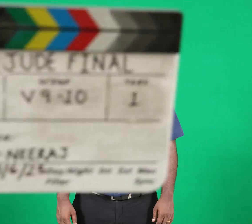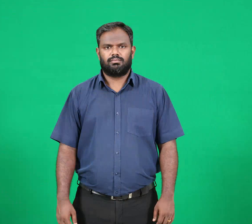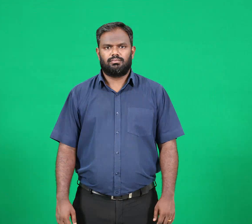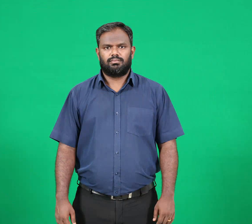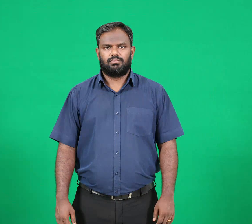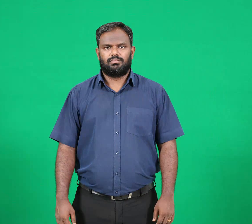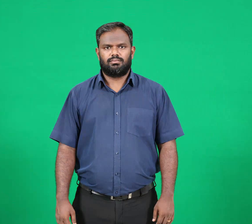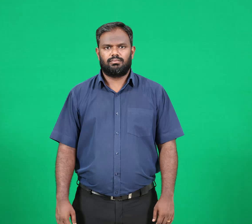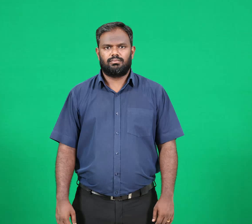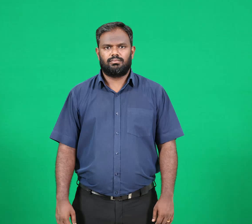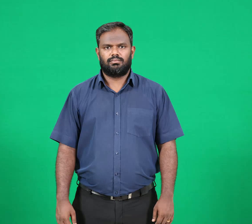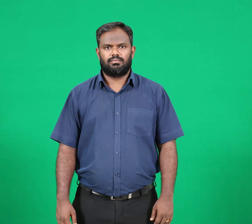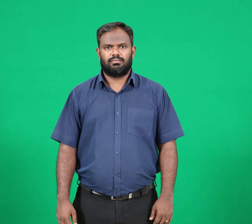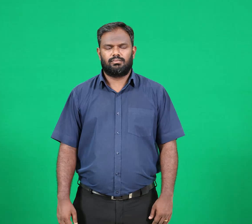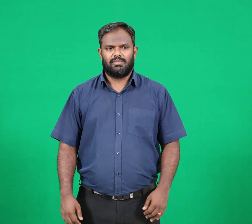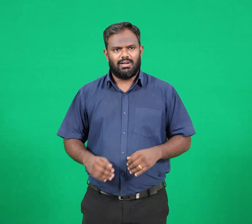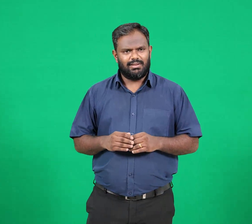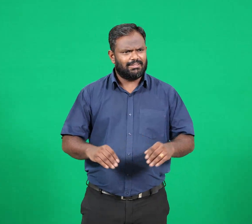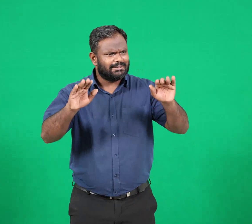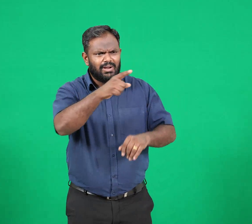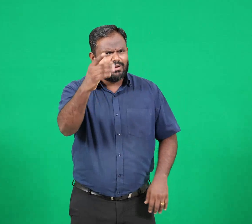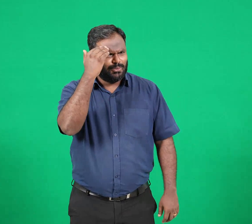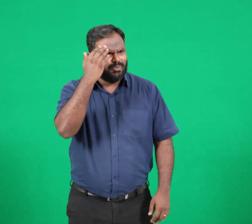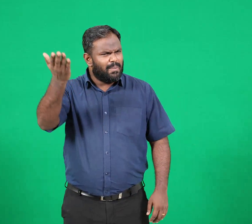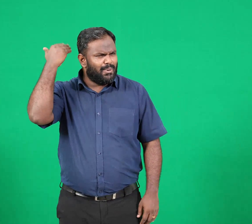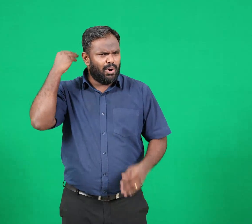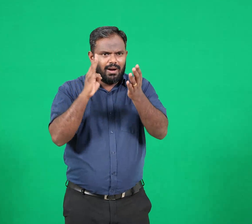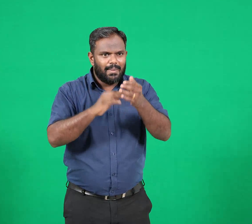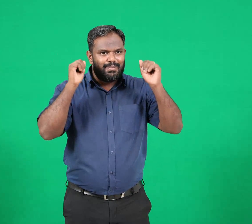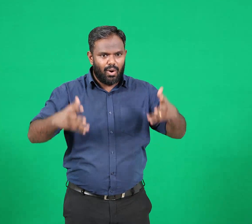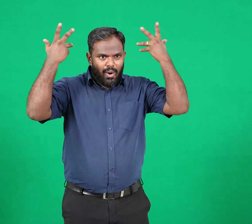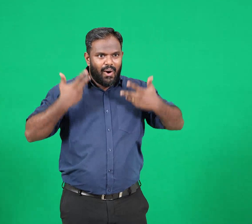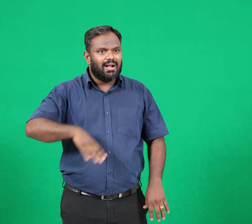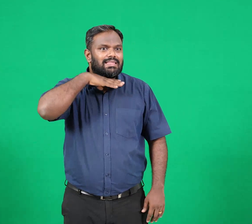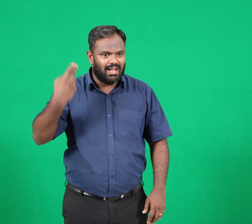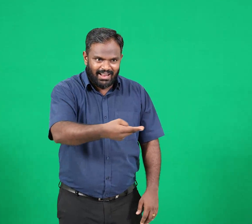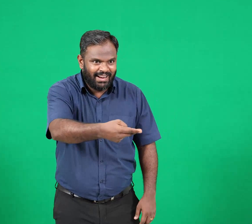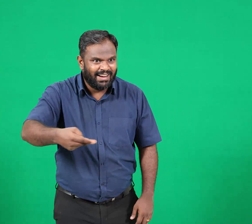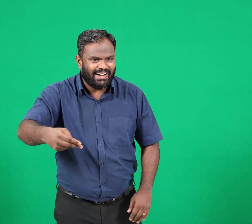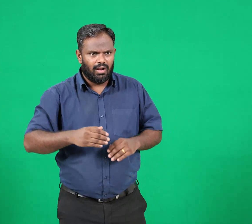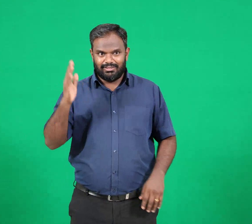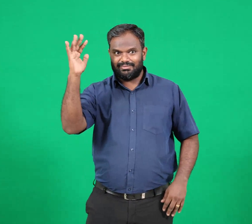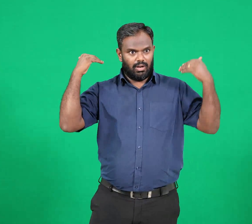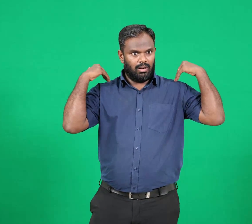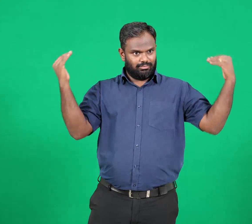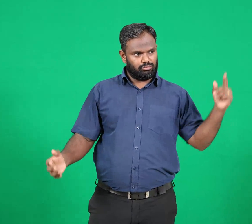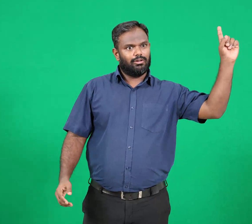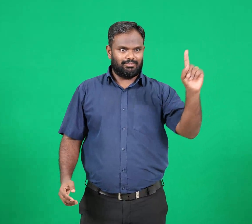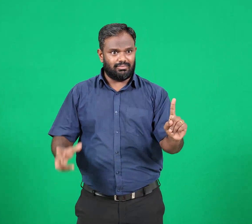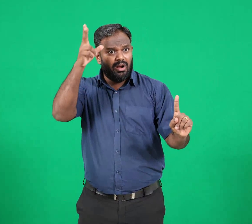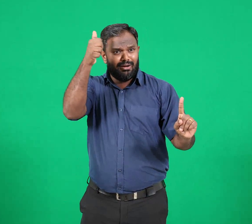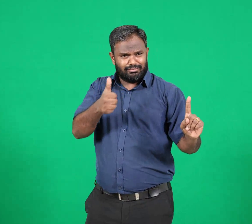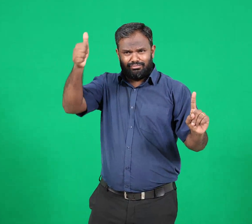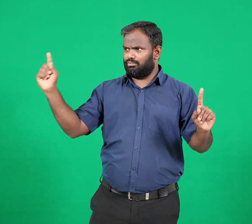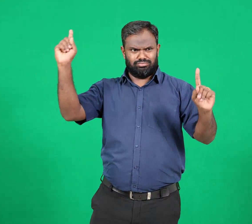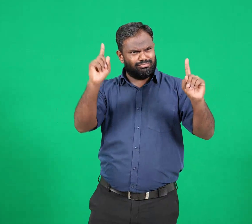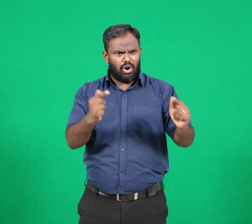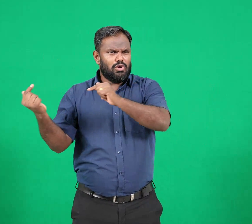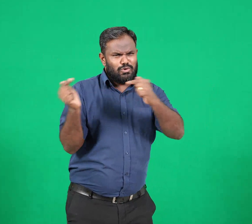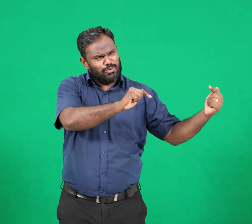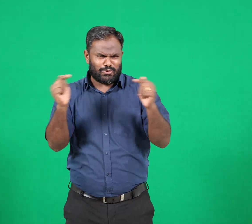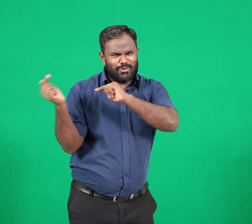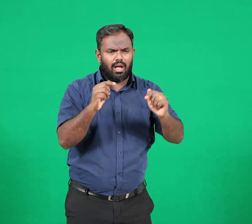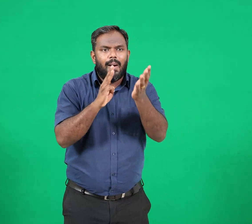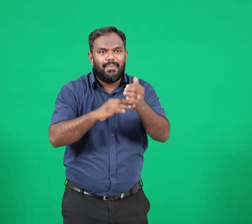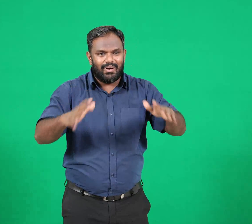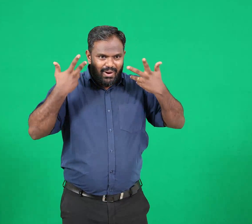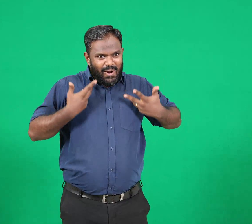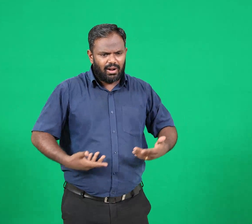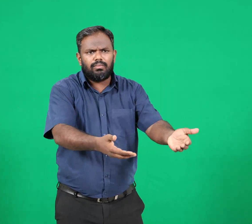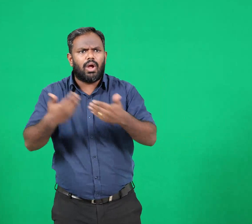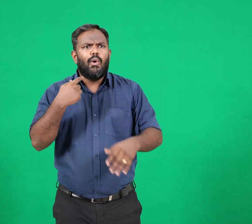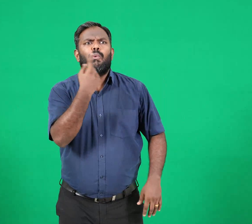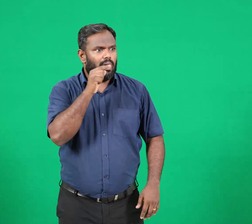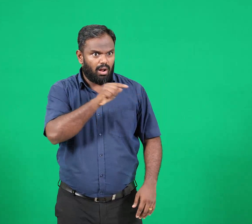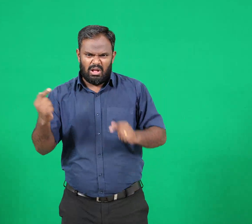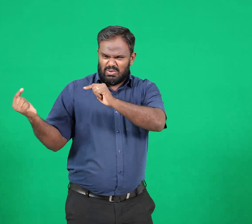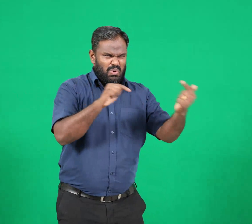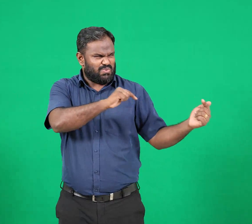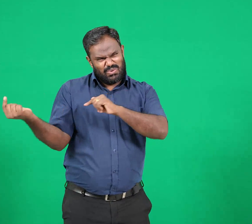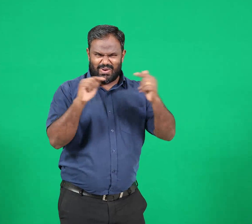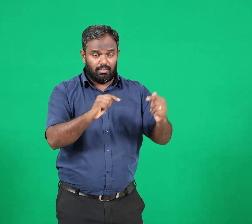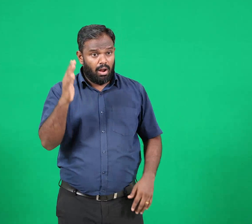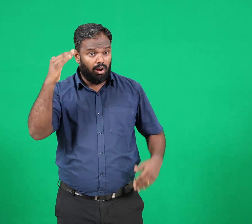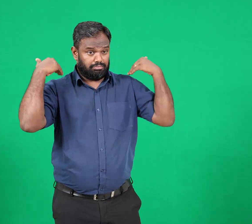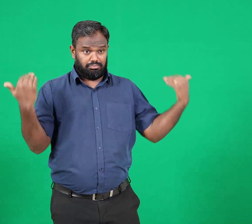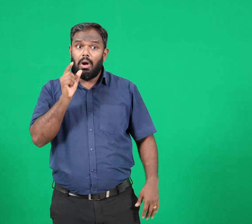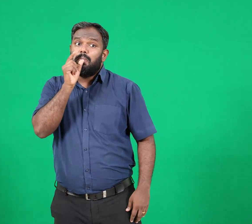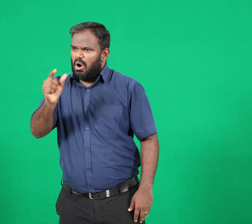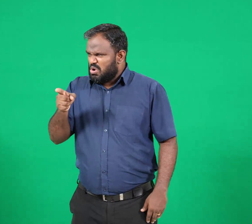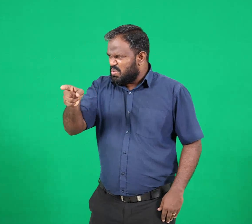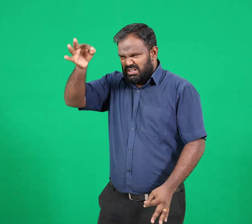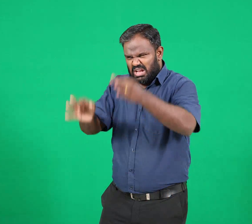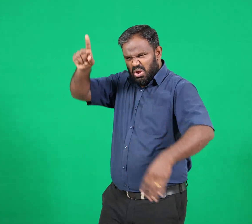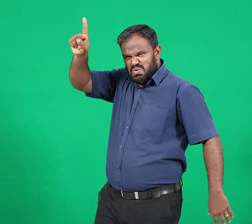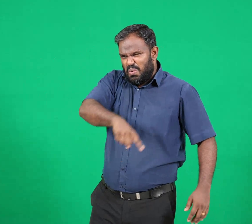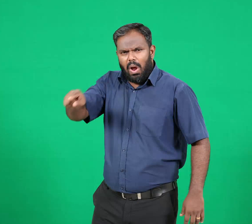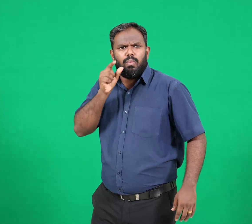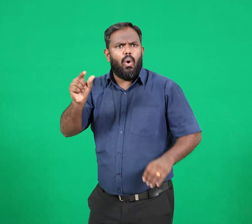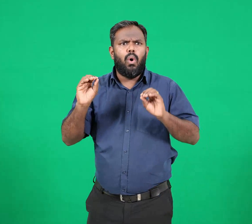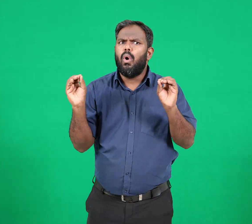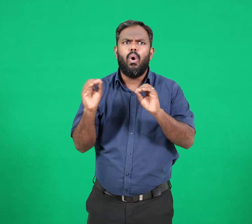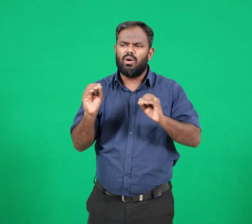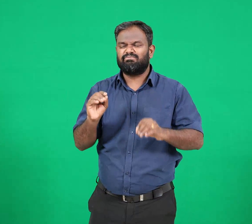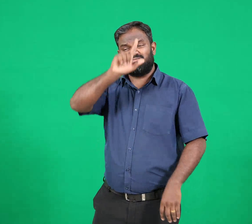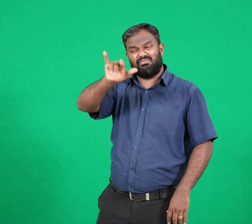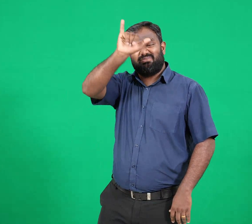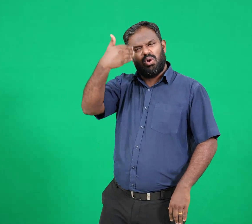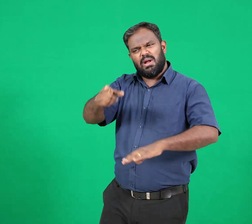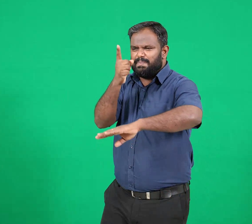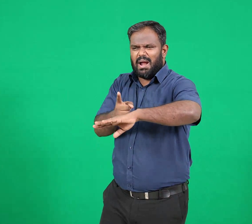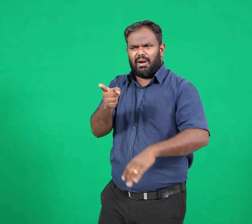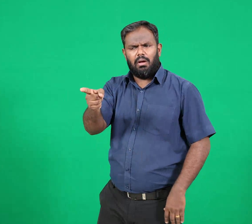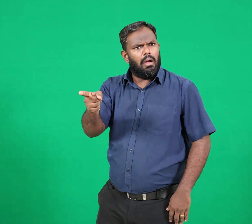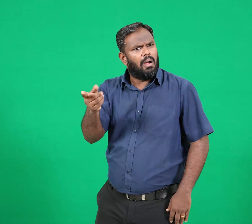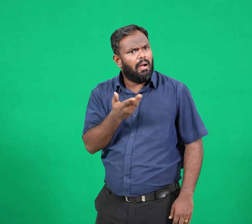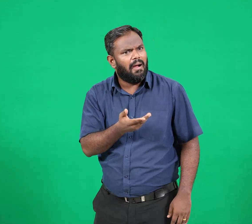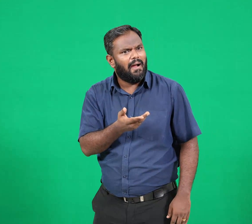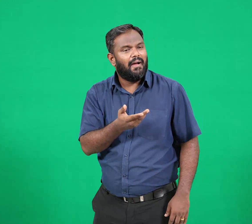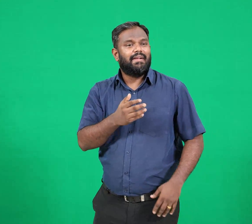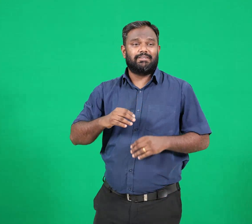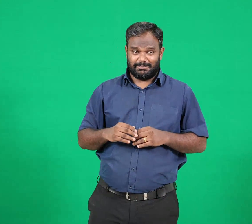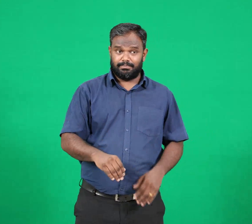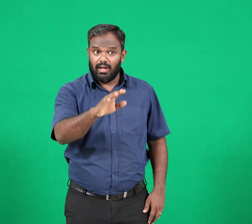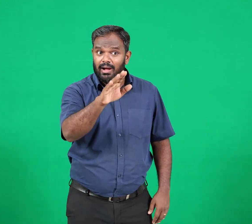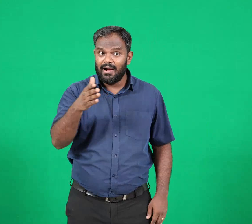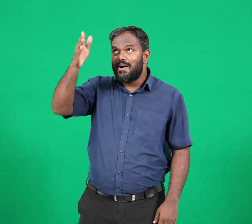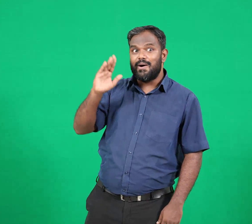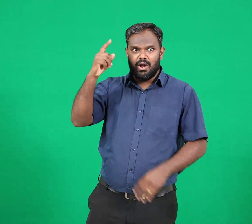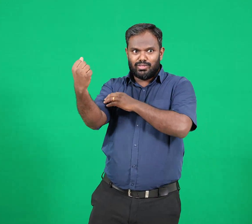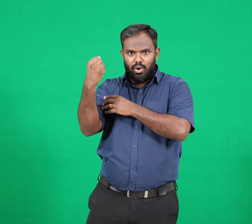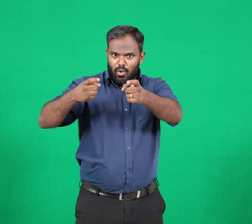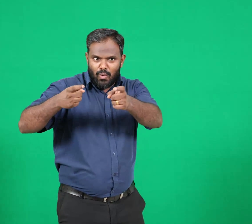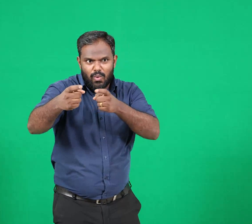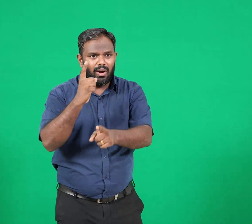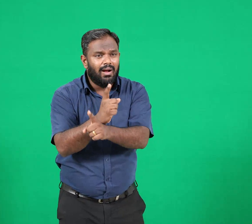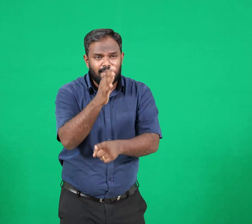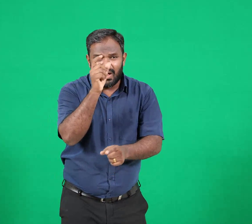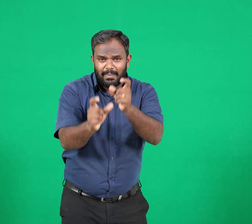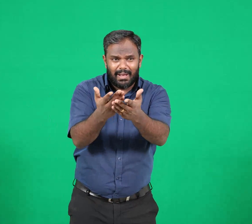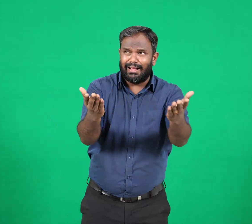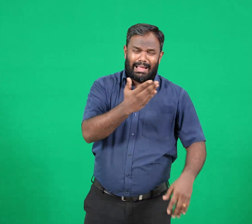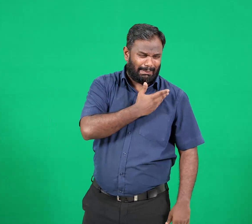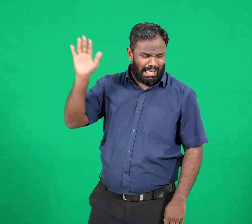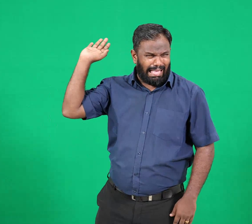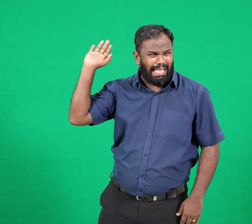But even the archangel Michael, when he disputed with the devil over the body of Moses, did not presume to bring a slanderous charge against him, but said, "The Lord rebuke you!"